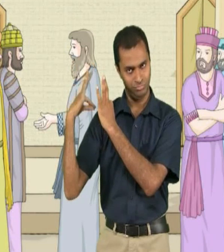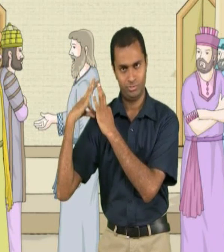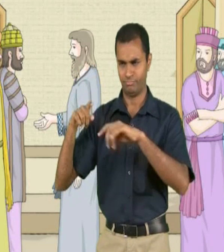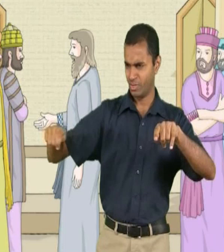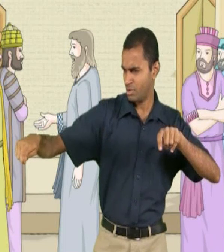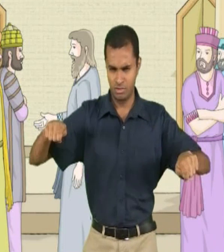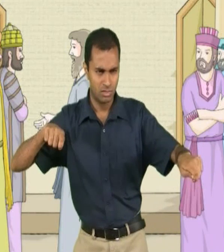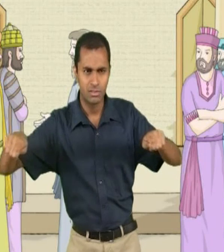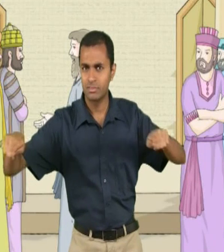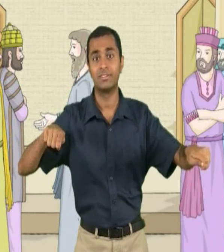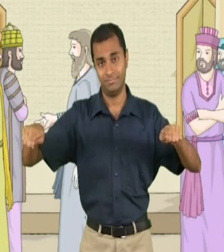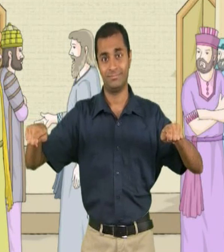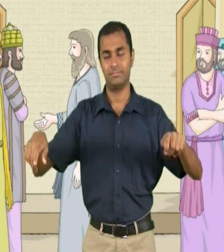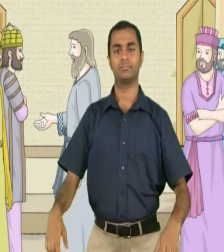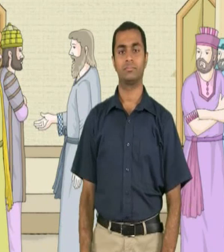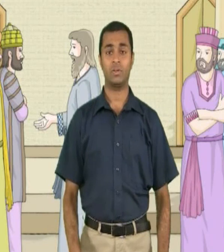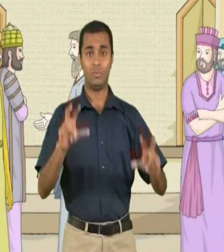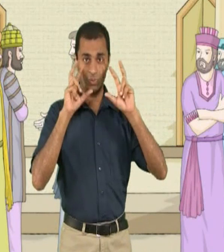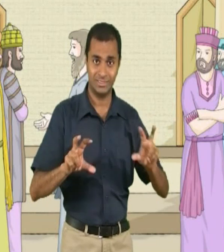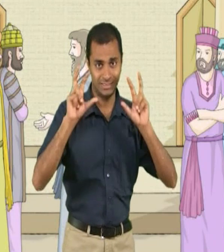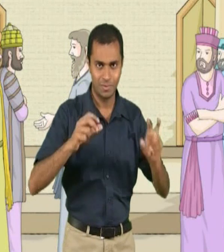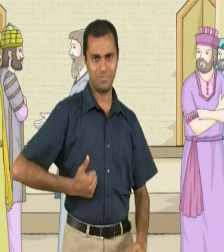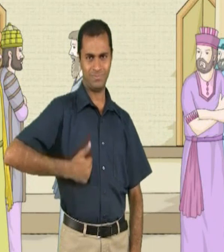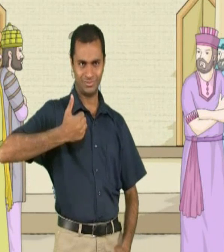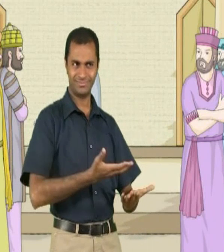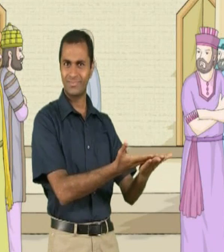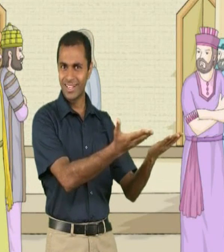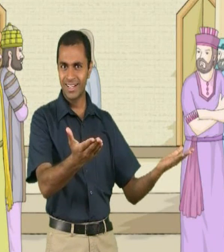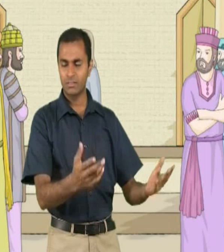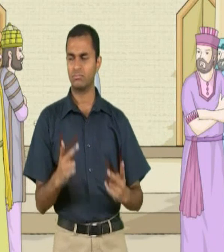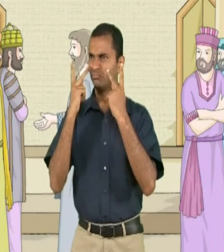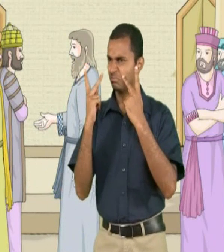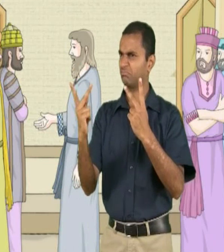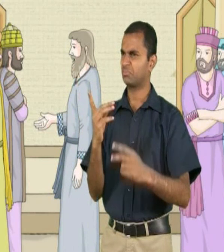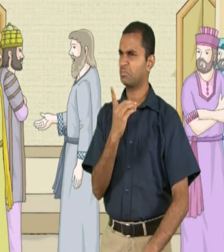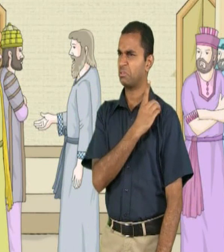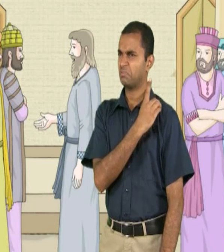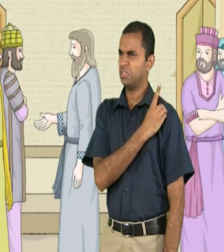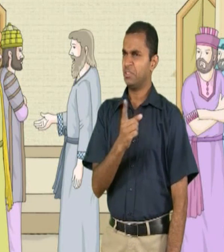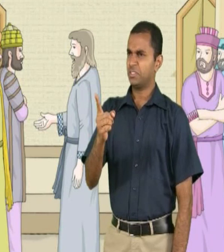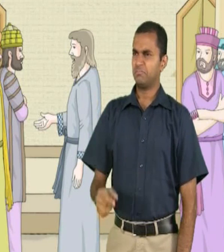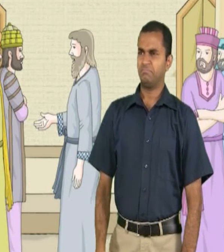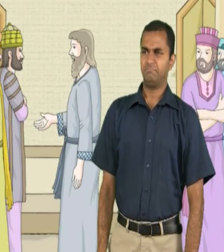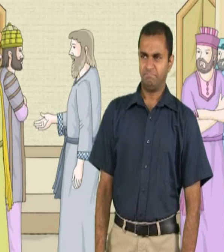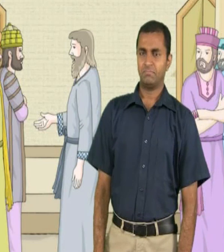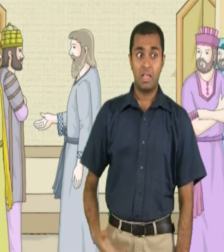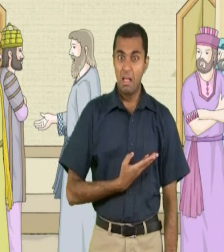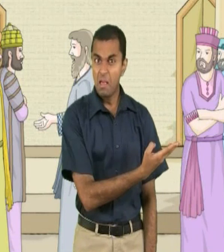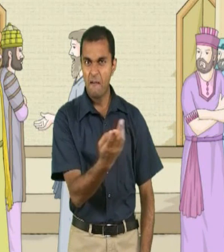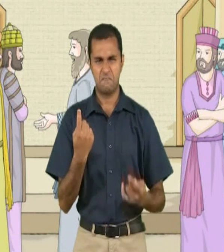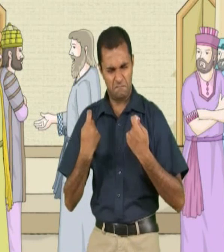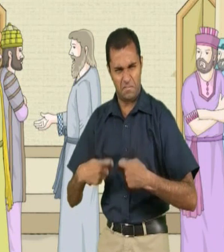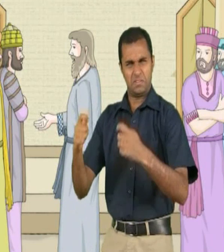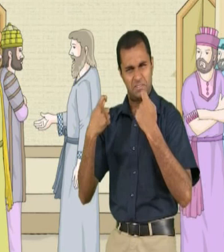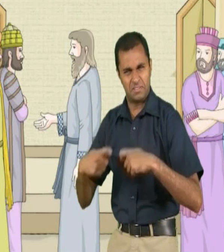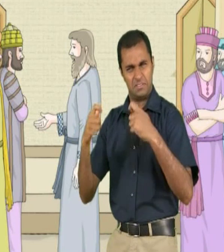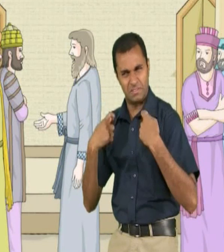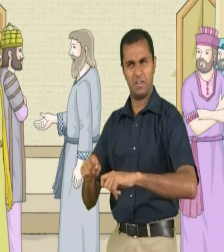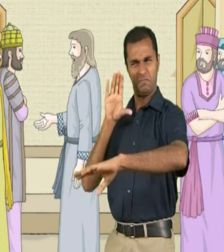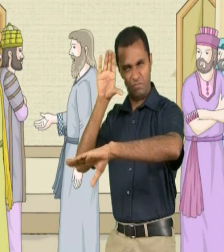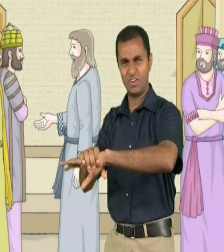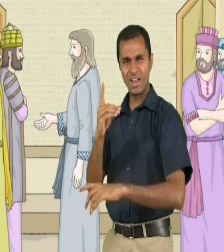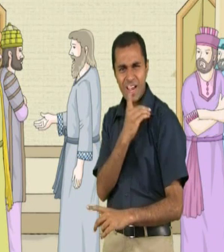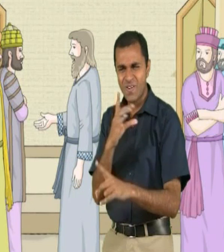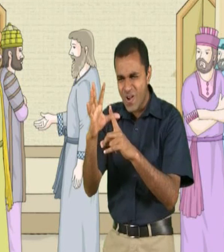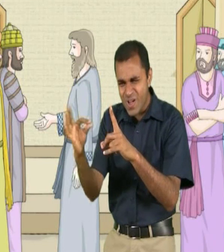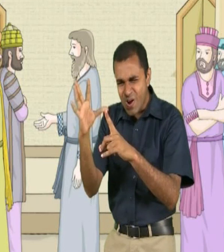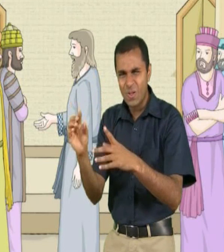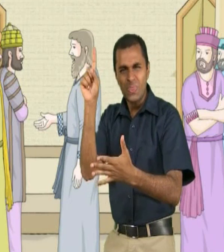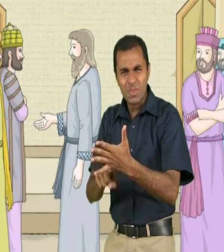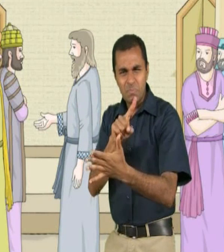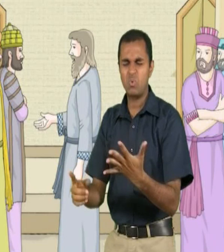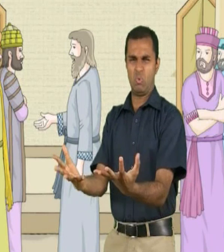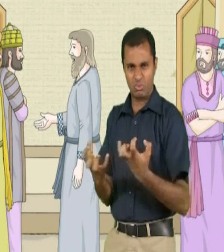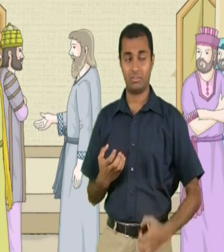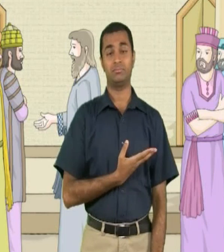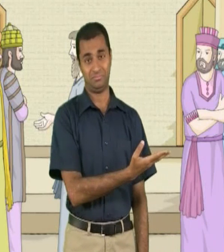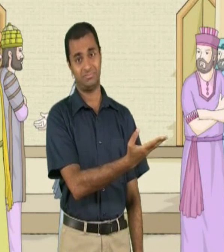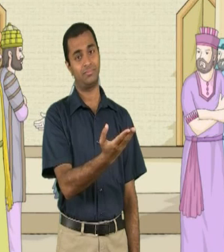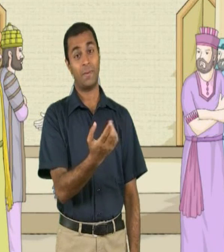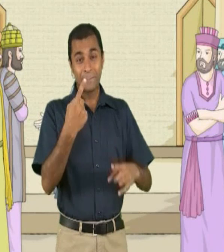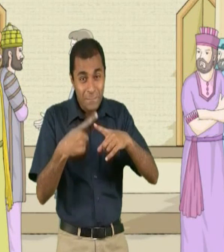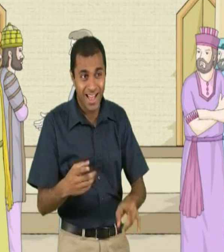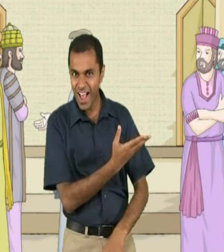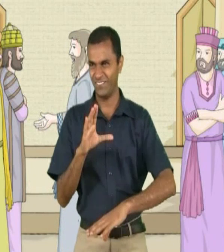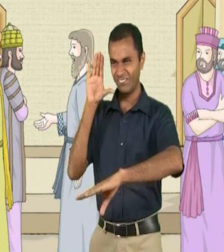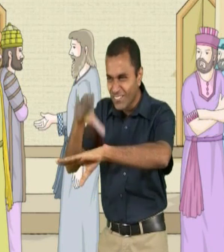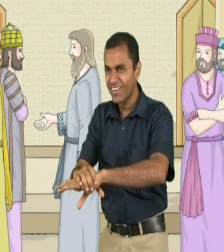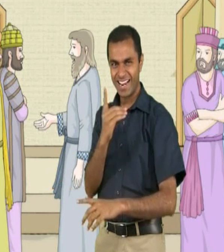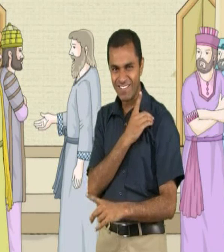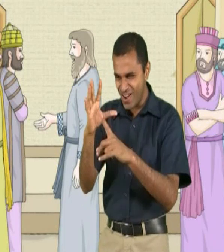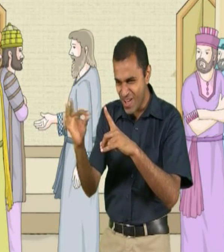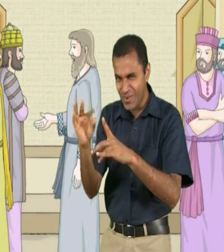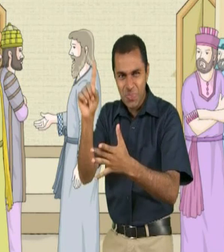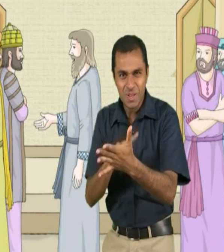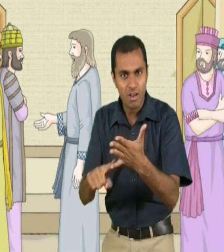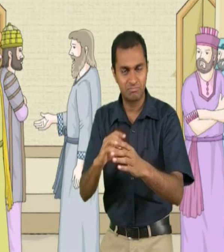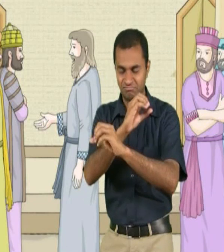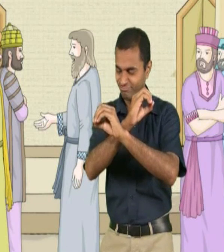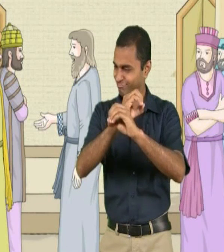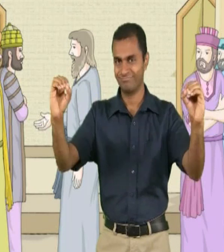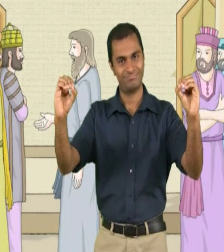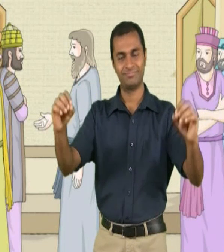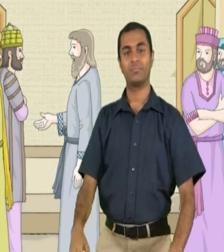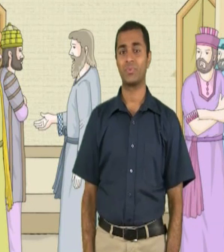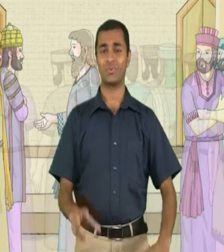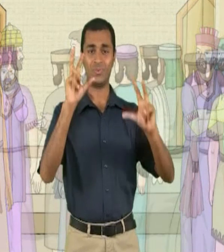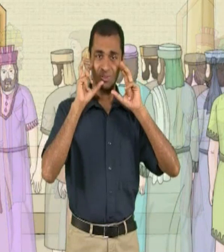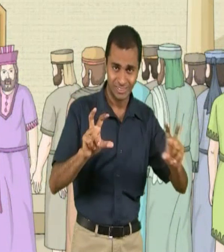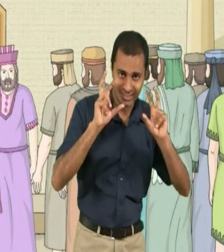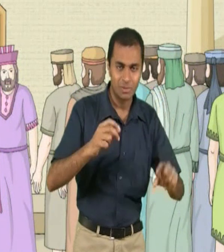So the king planned to set him over the whole kingdom.